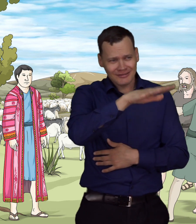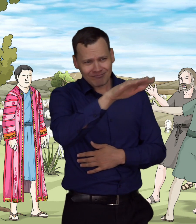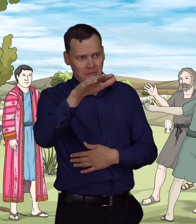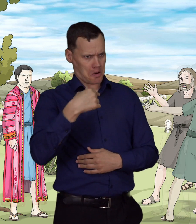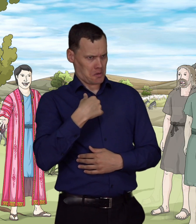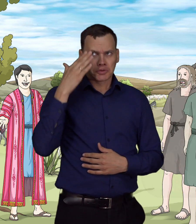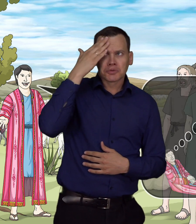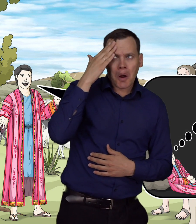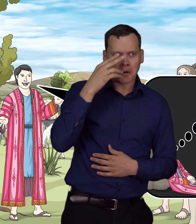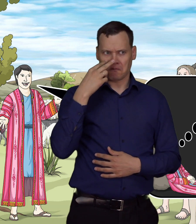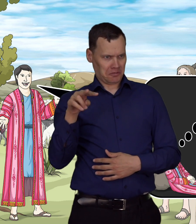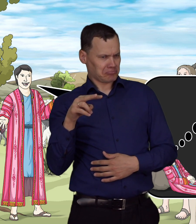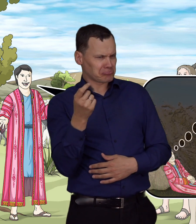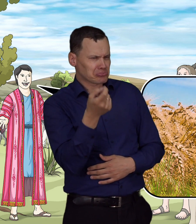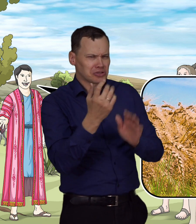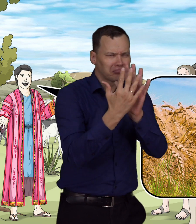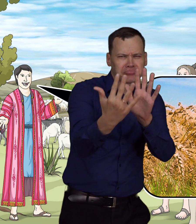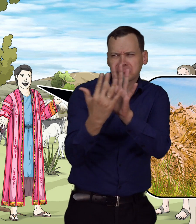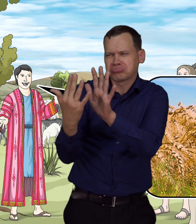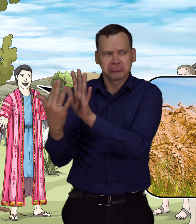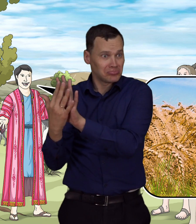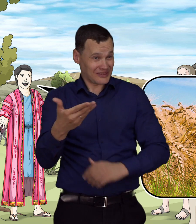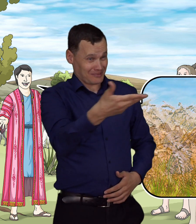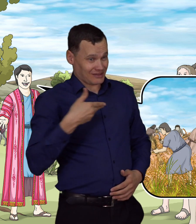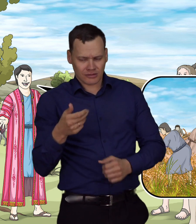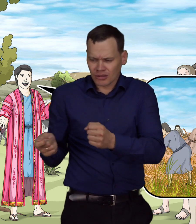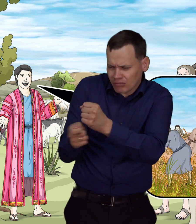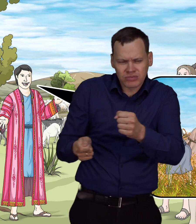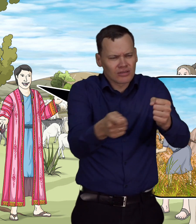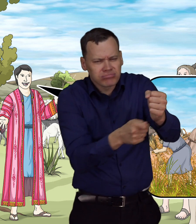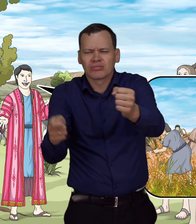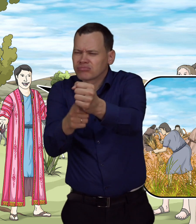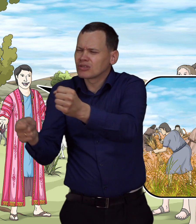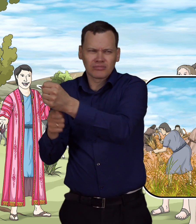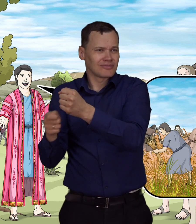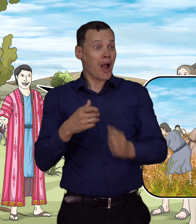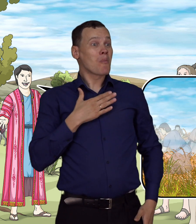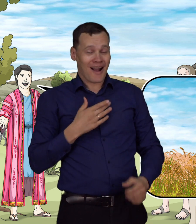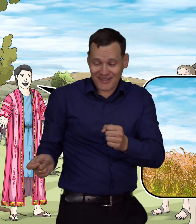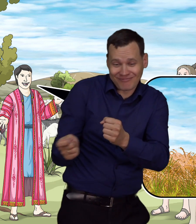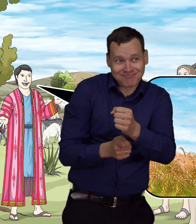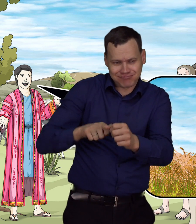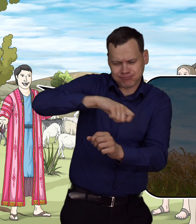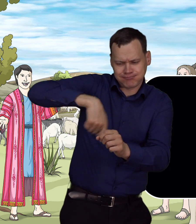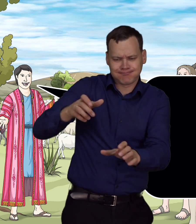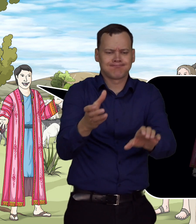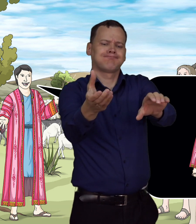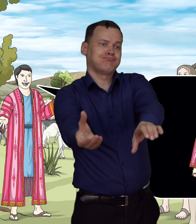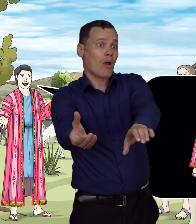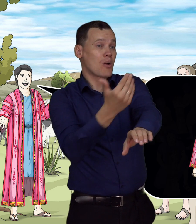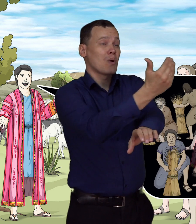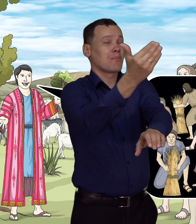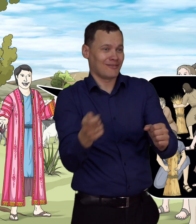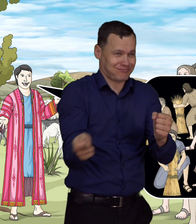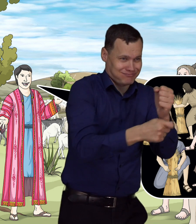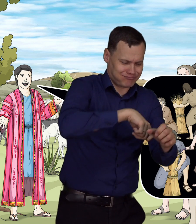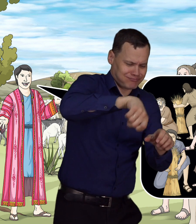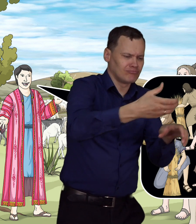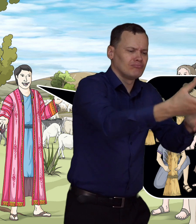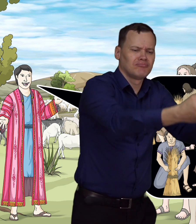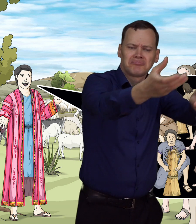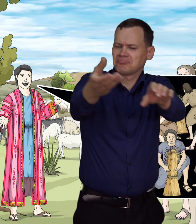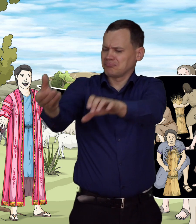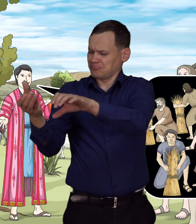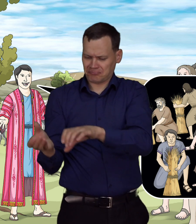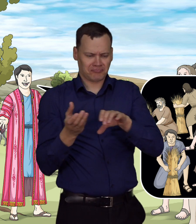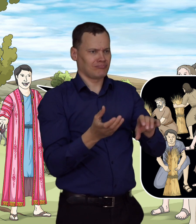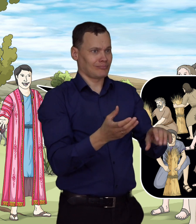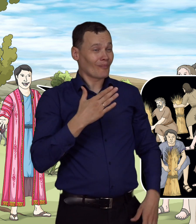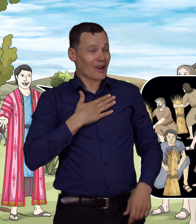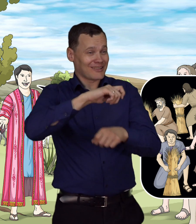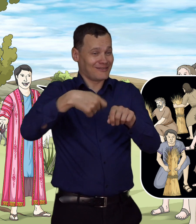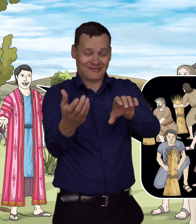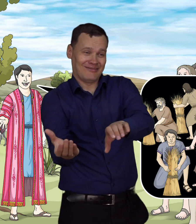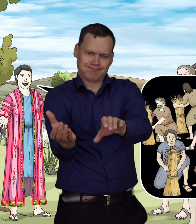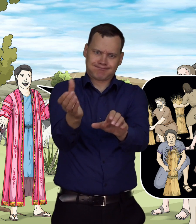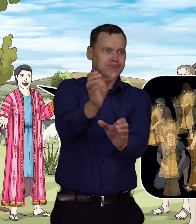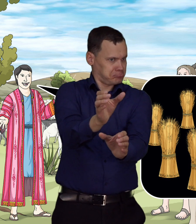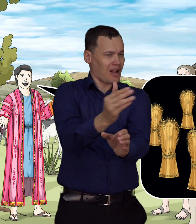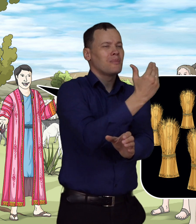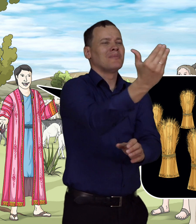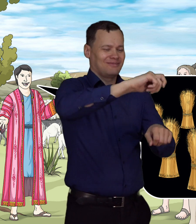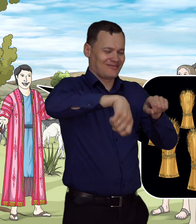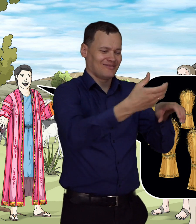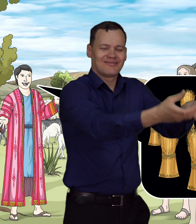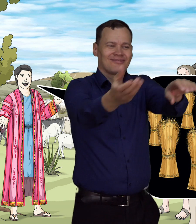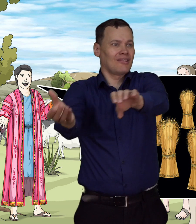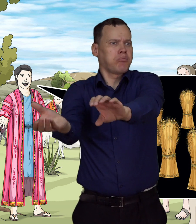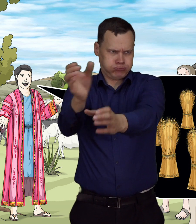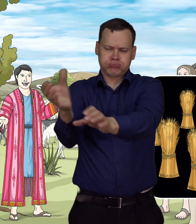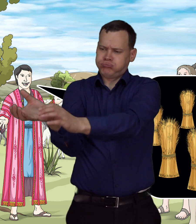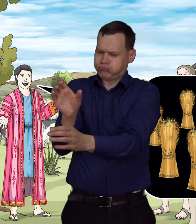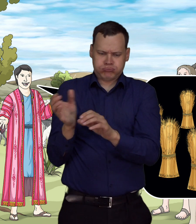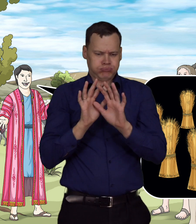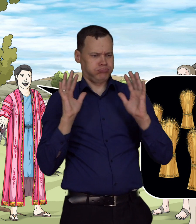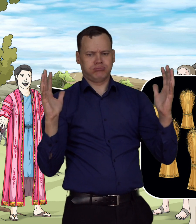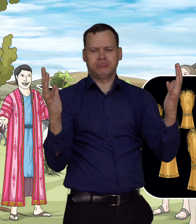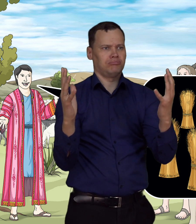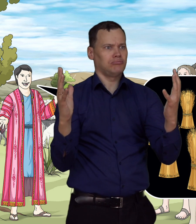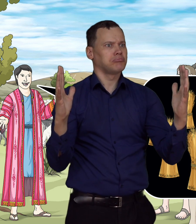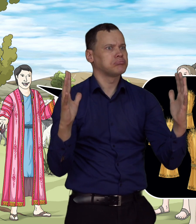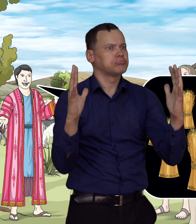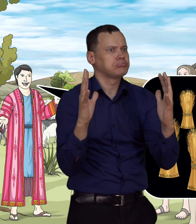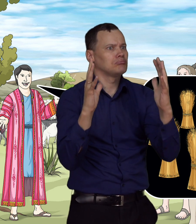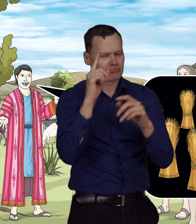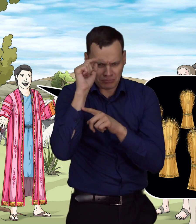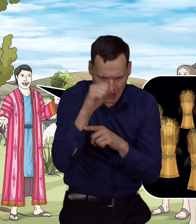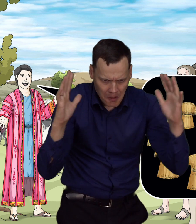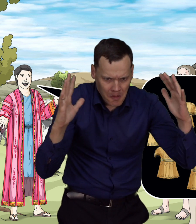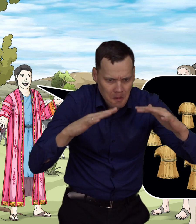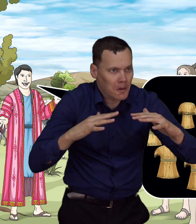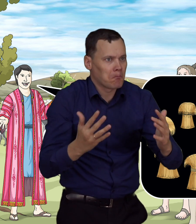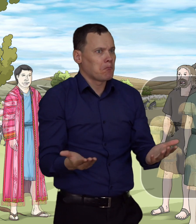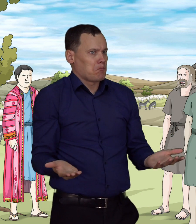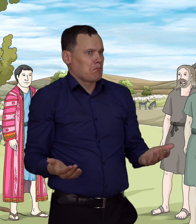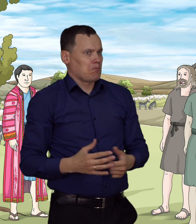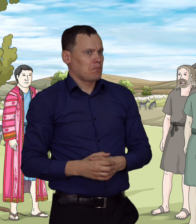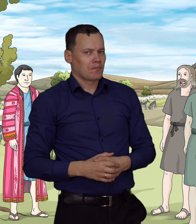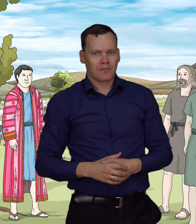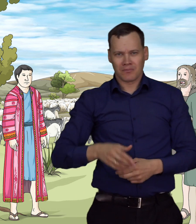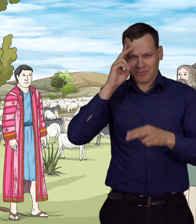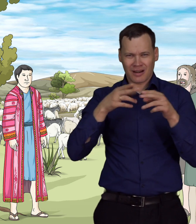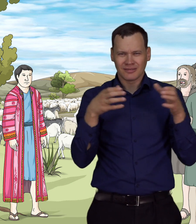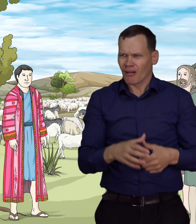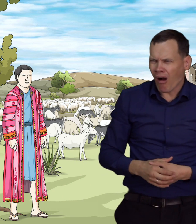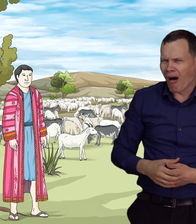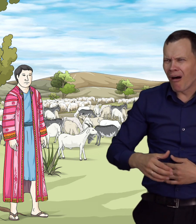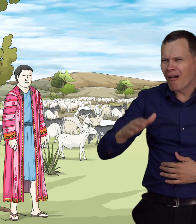He said to them, “Listen to this dream I had: We were binding sheaves of grain in the field, and suddenly my sheaf rose and stood upright, while your sheaves gathered around and bowed down to mine.”